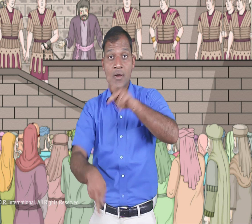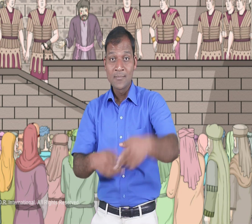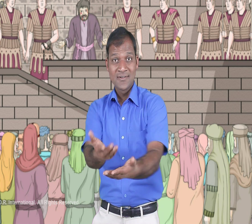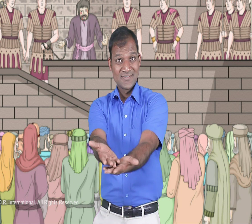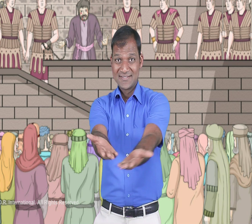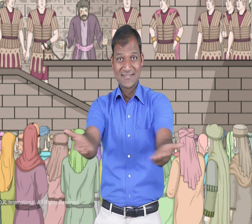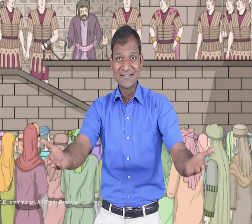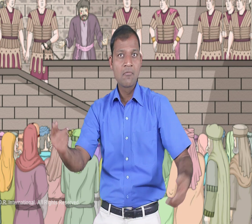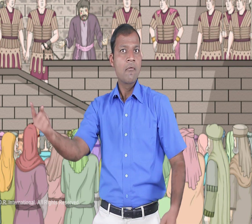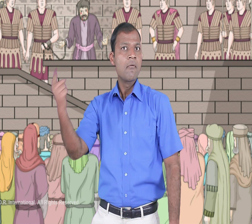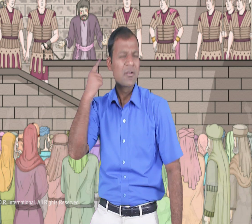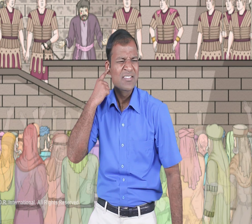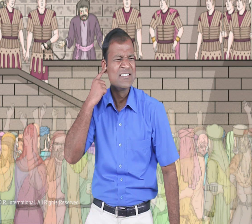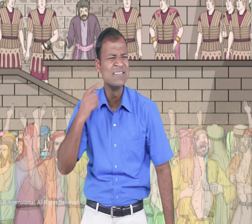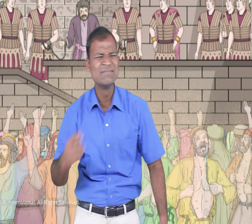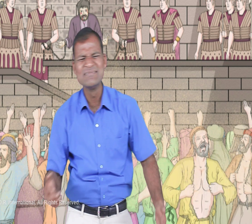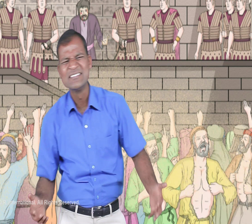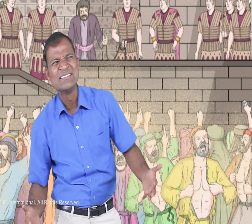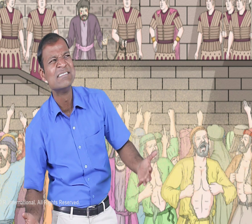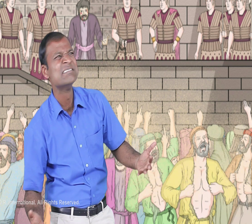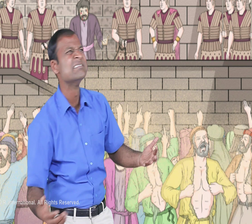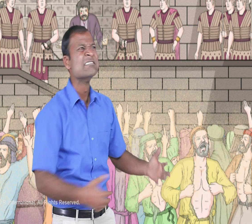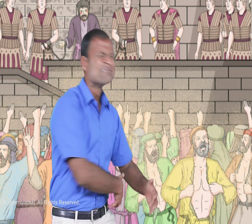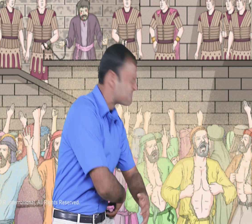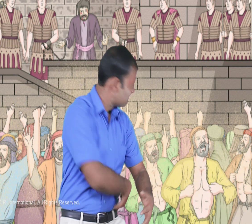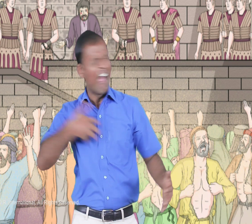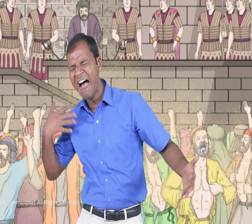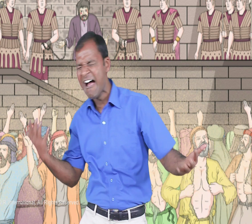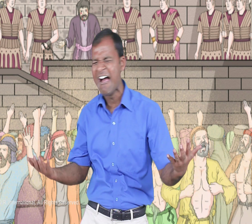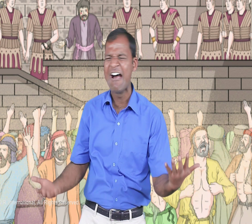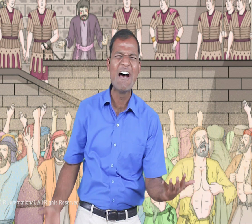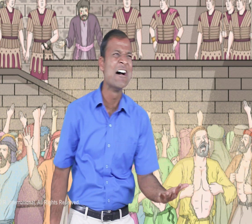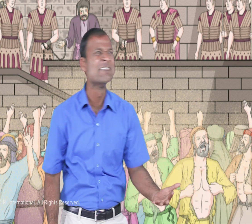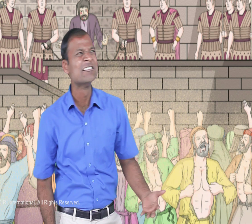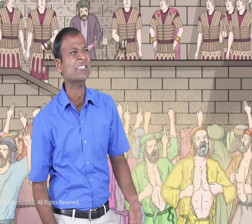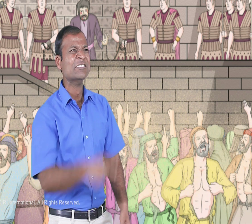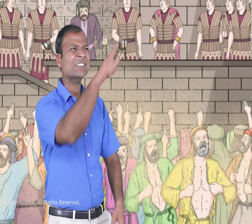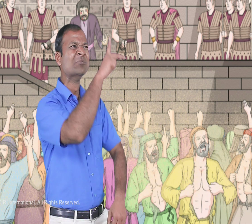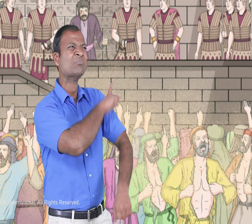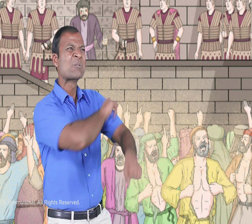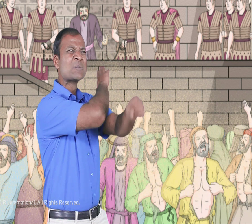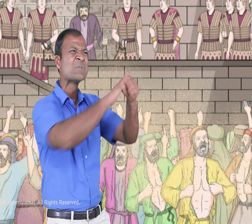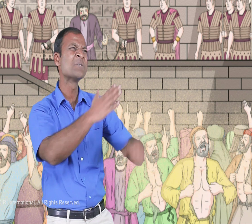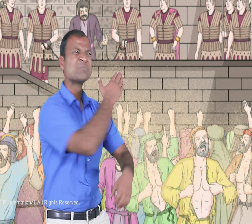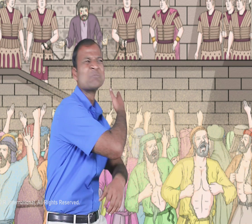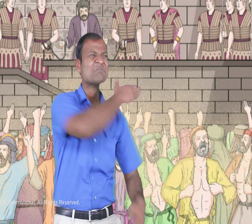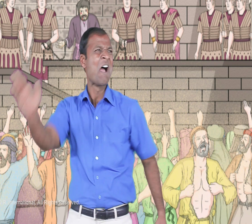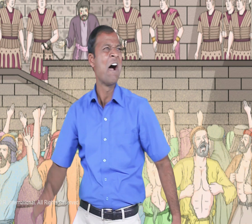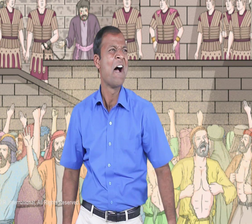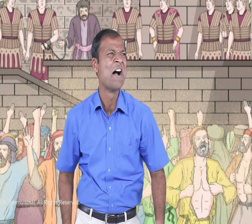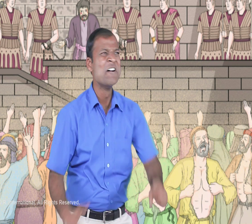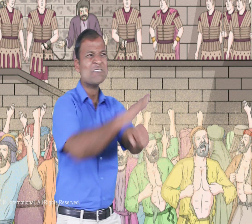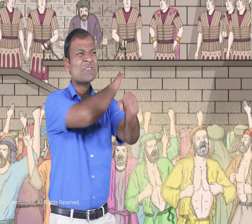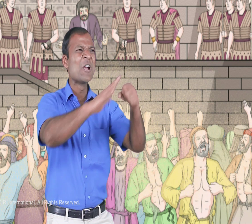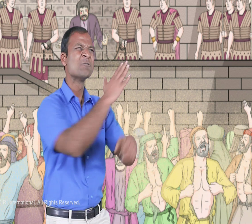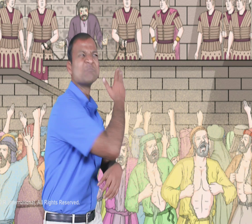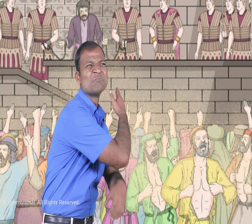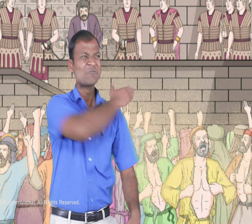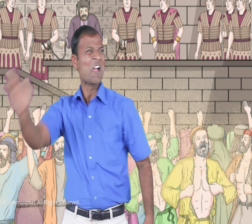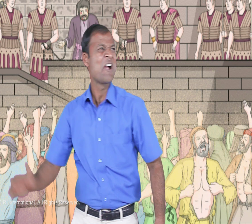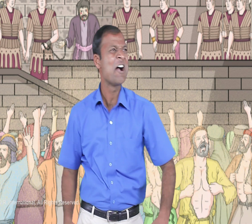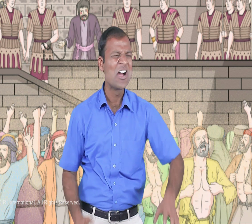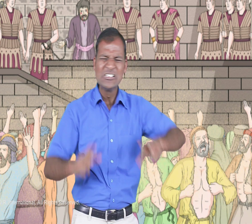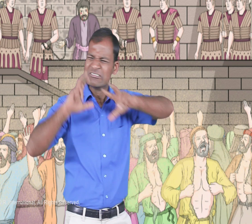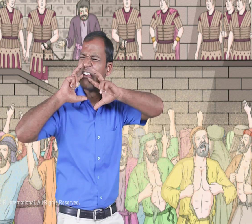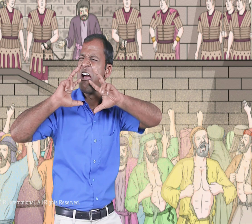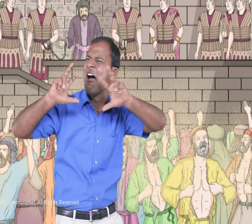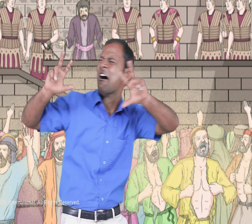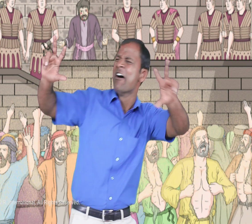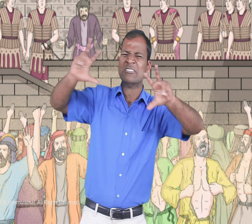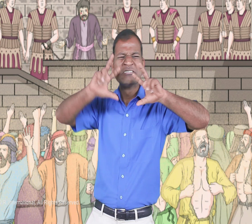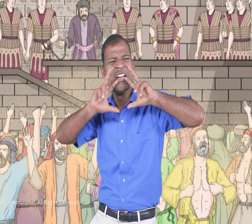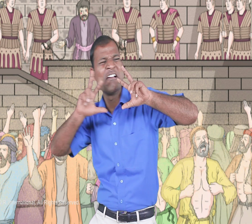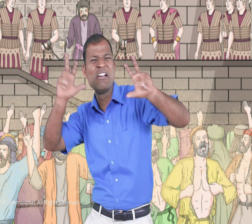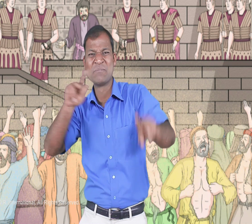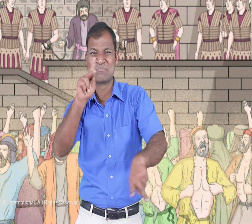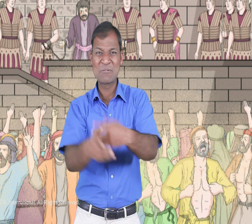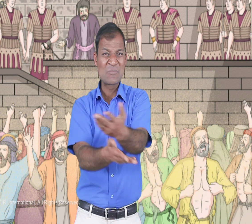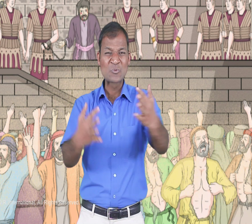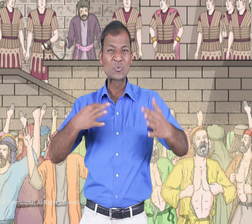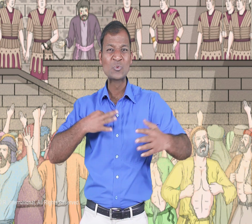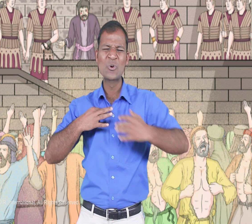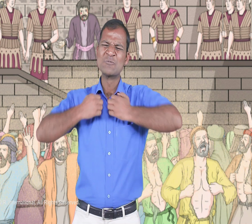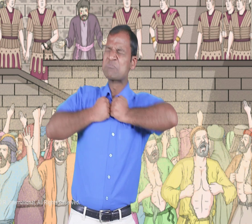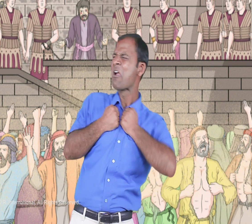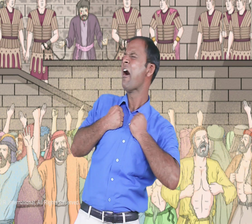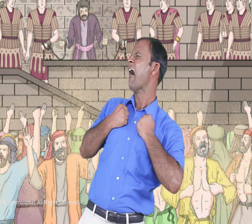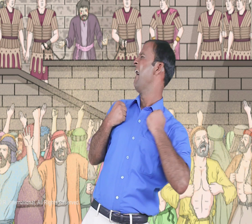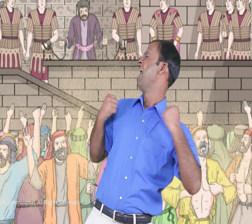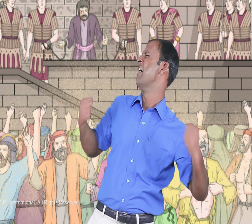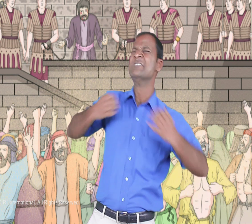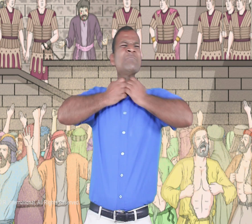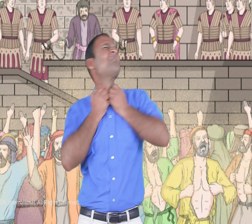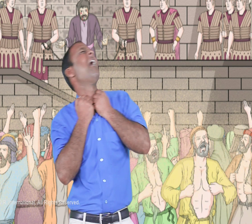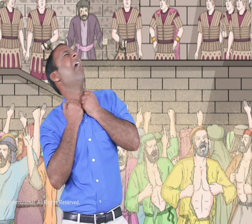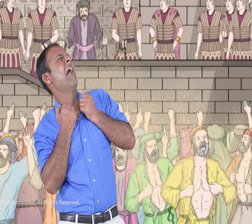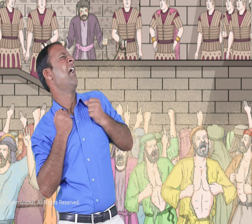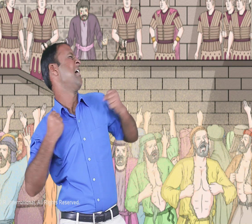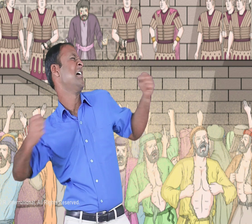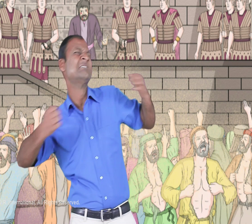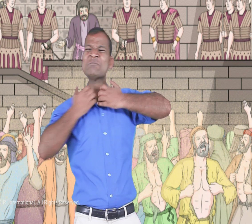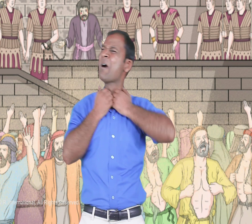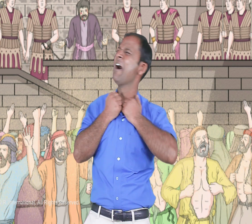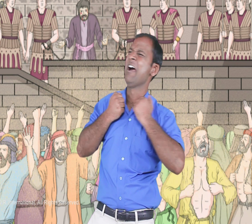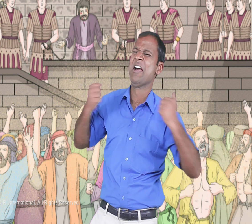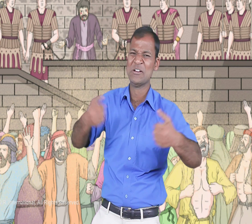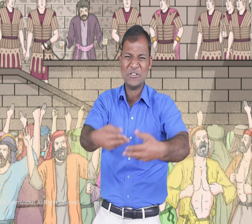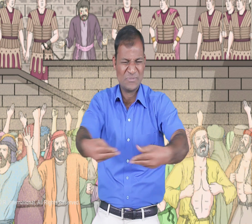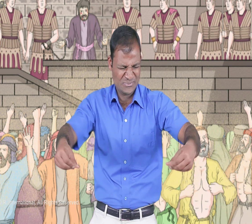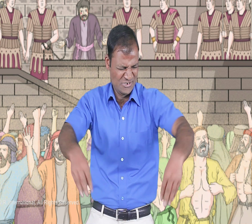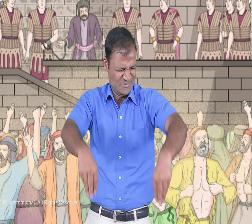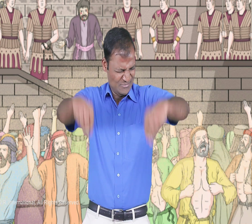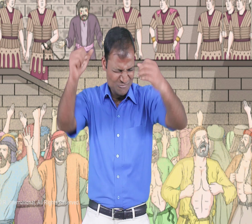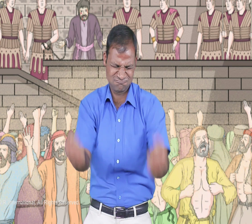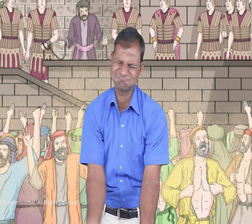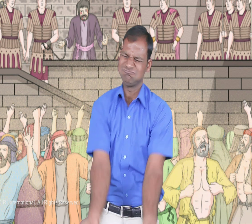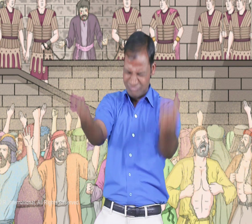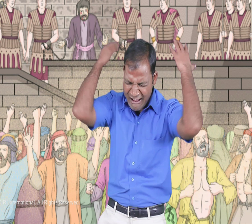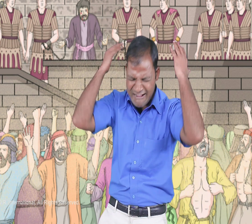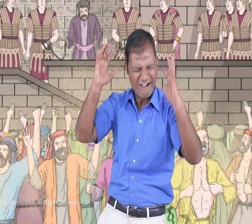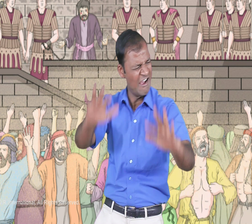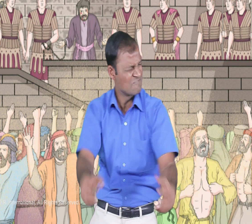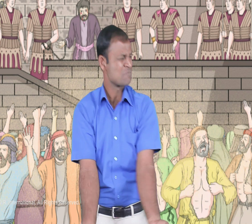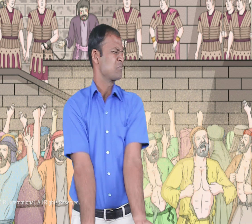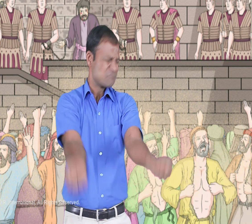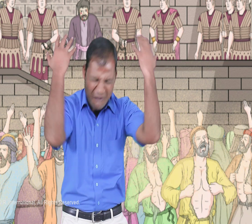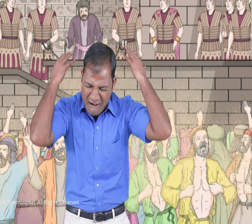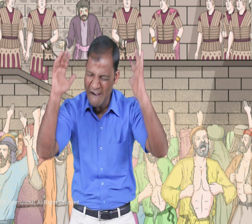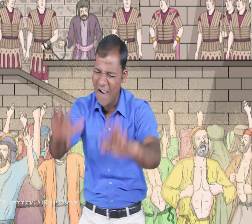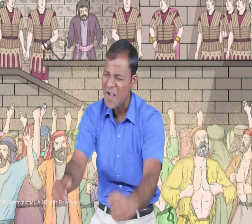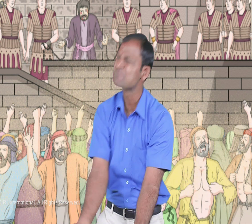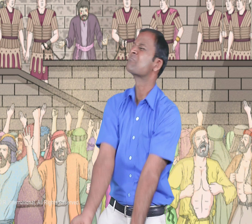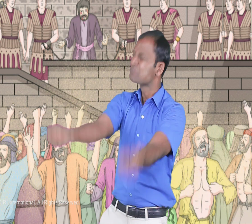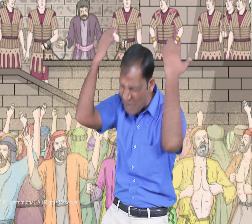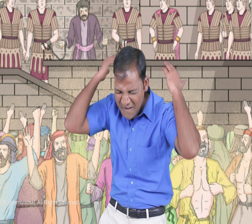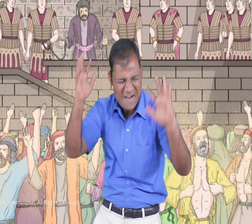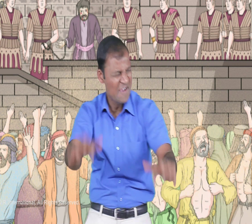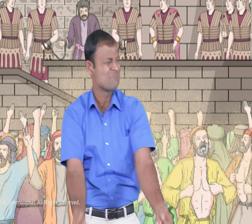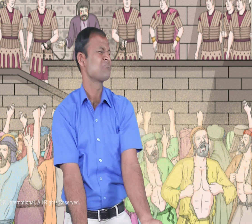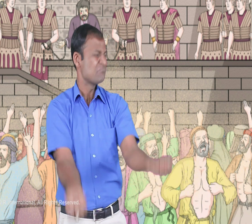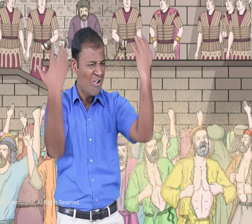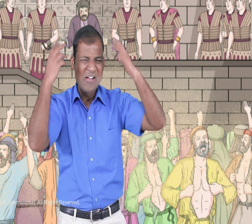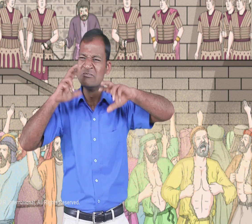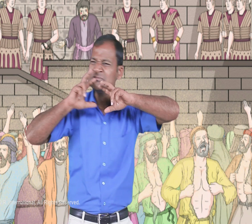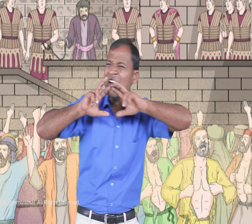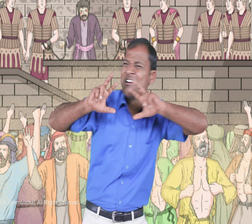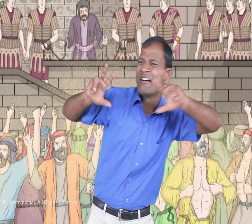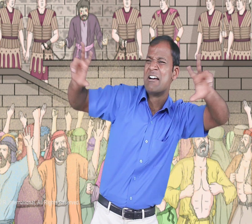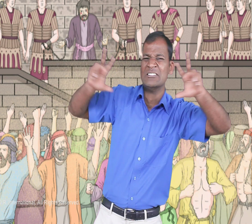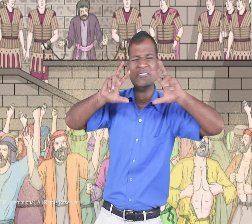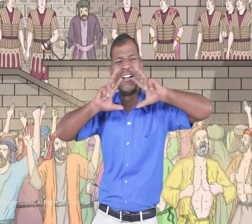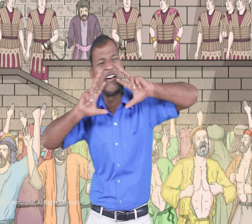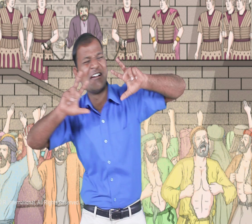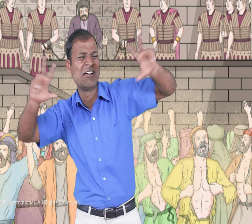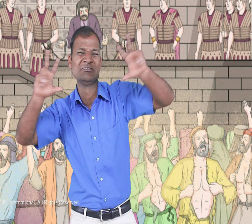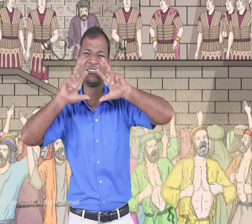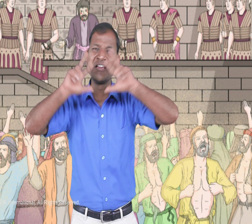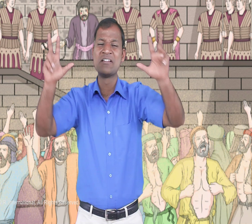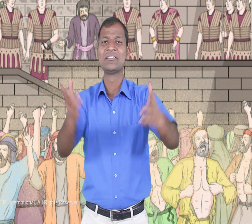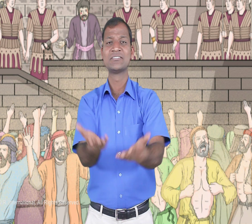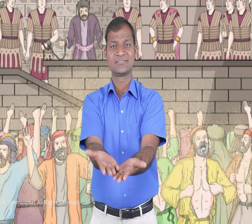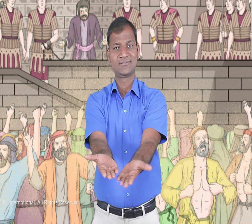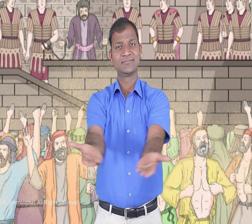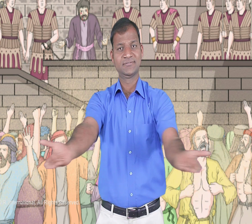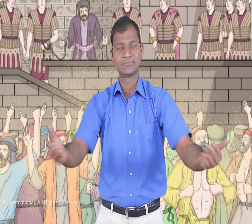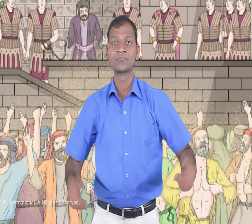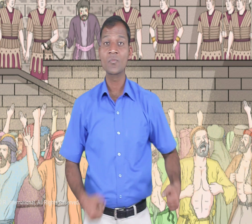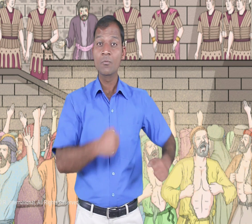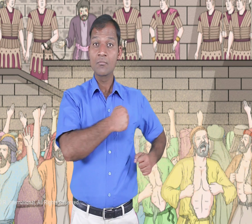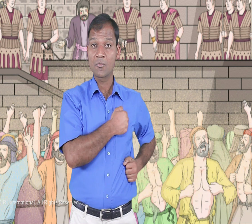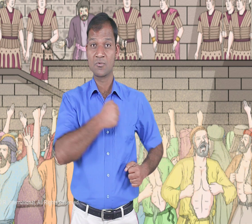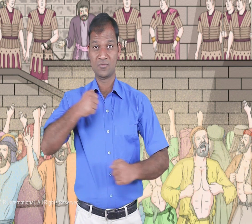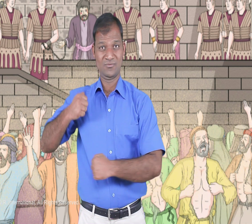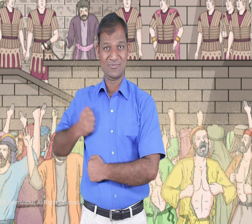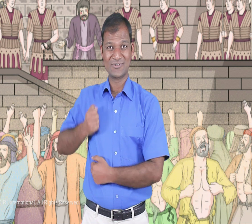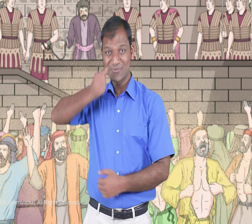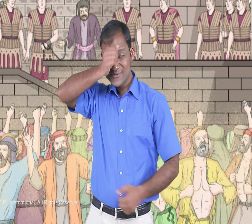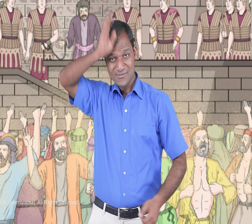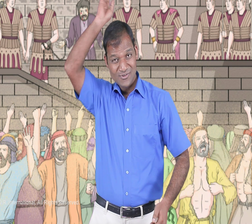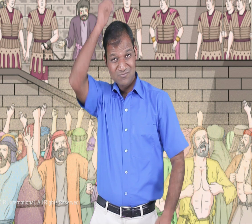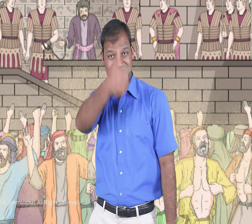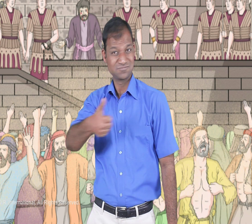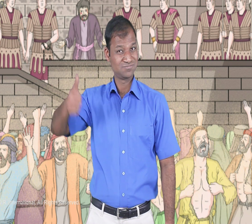Then they lifted up their voices and shouted, “Rid the earth of him!